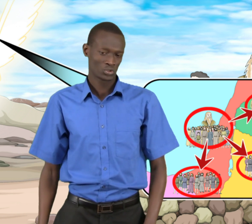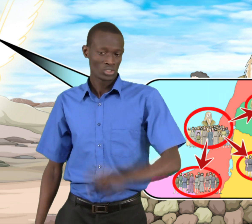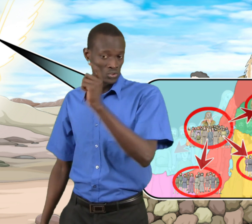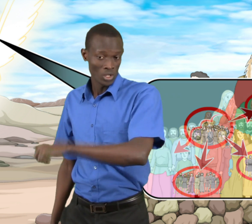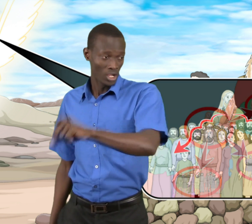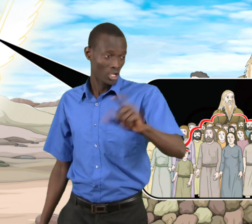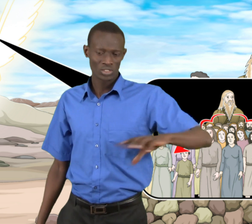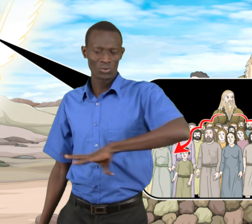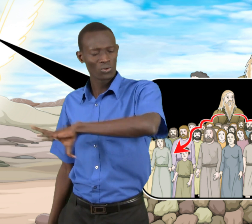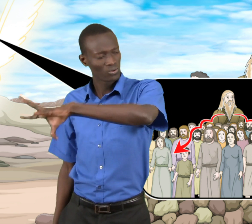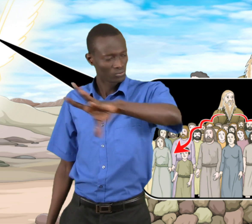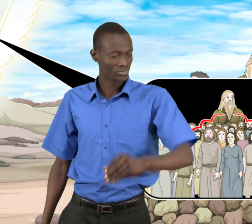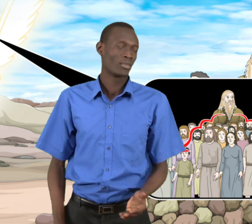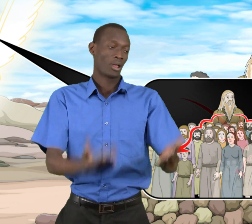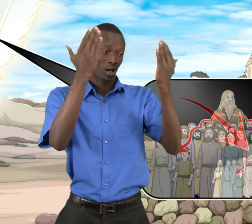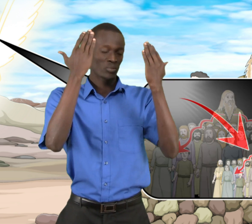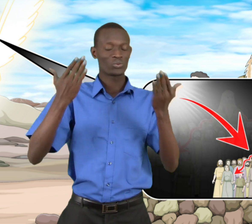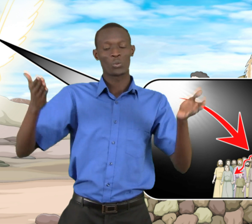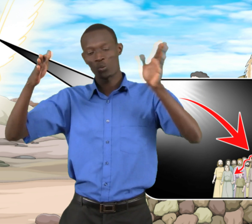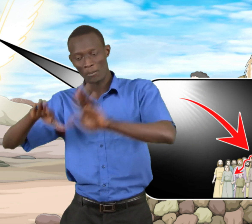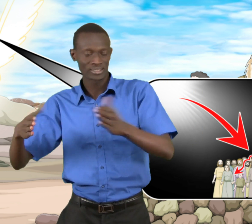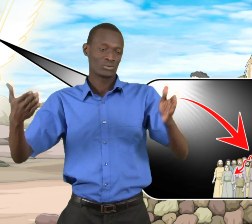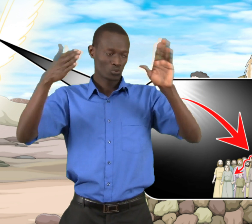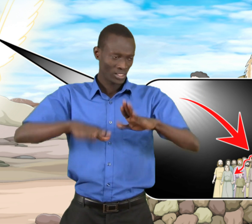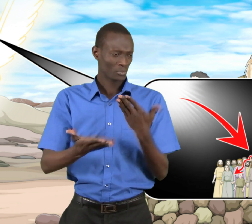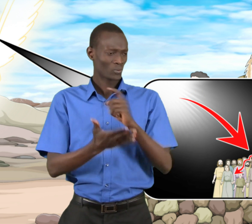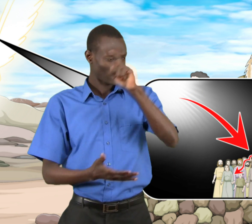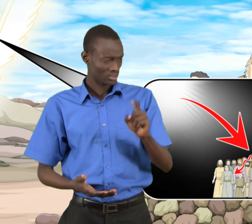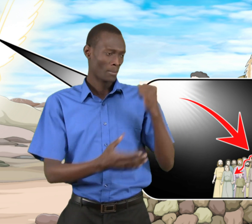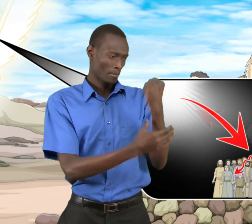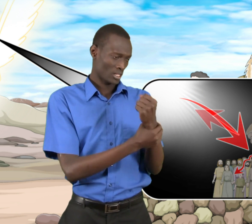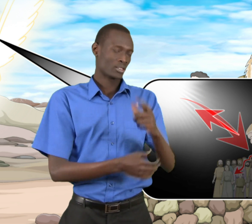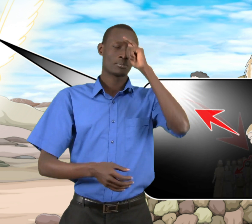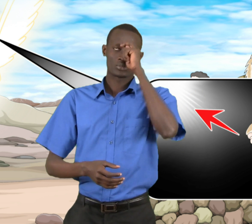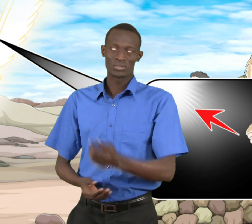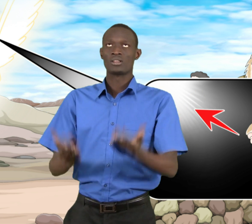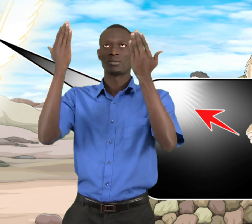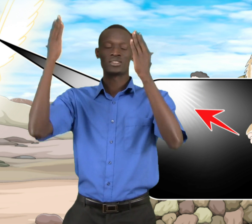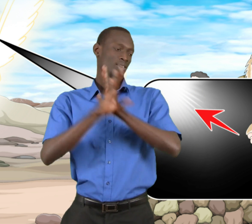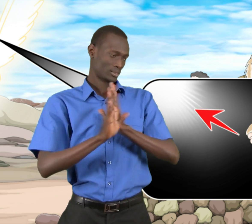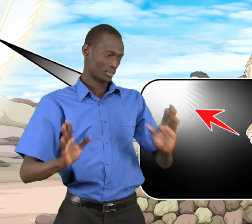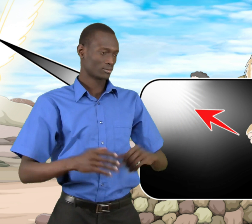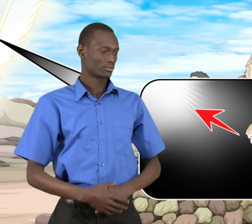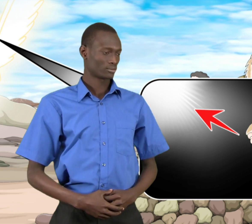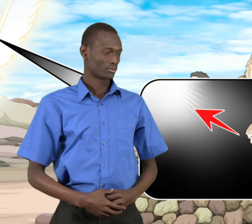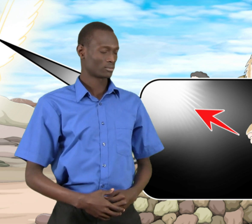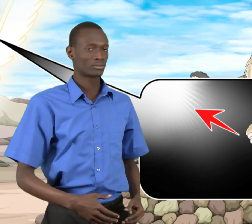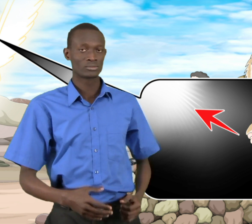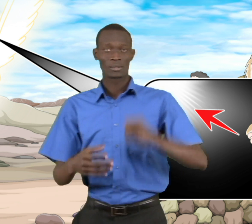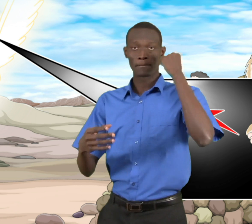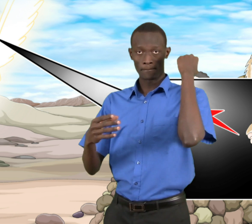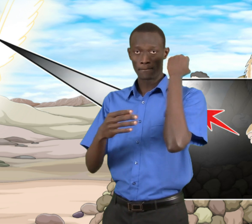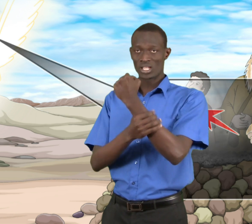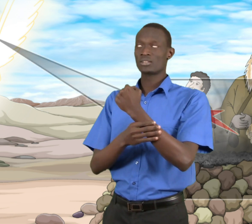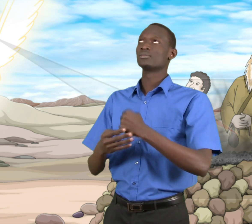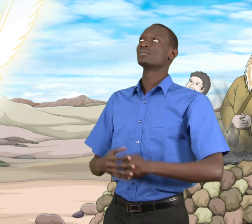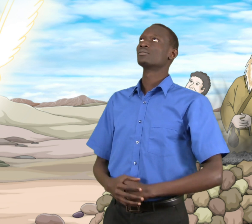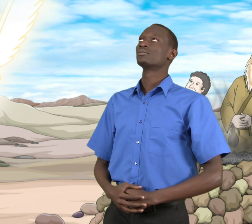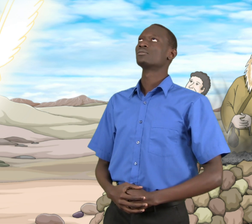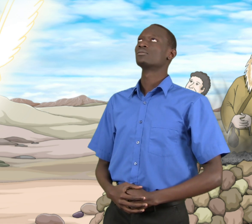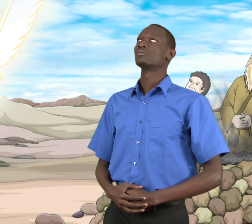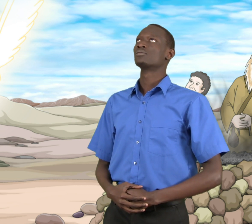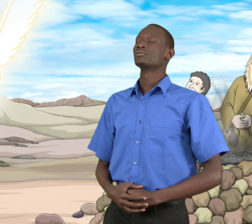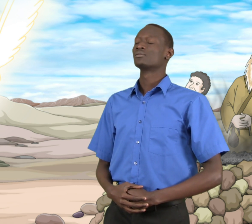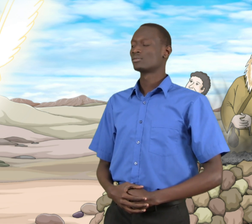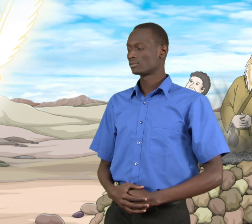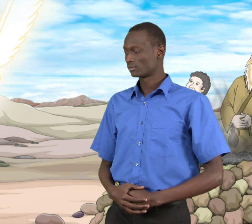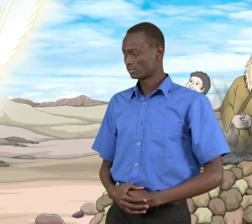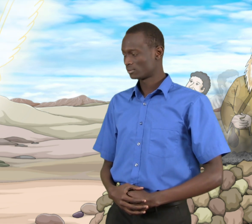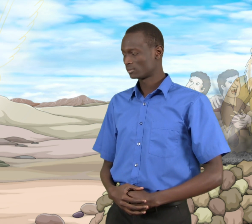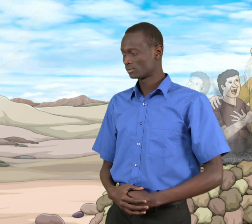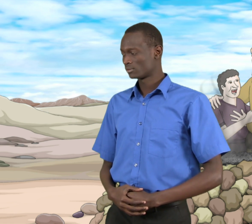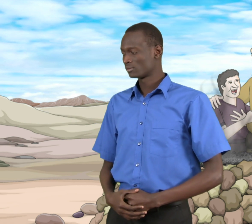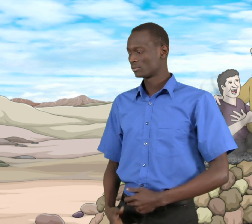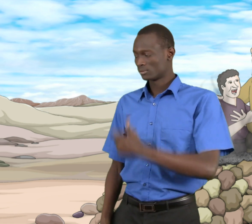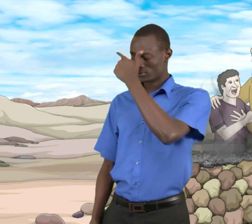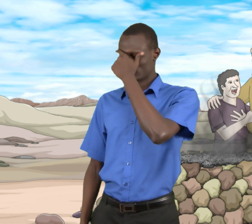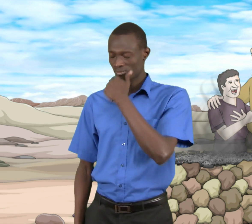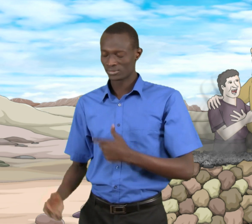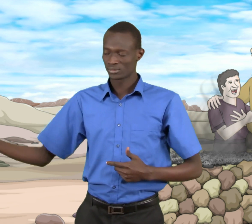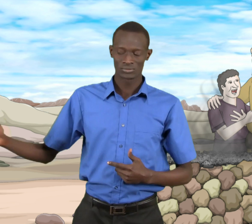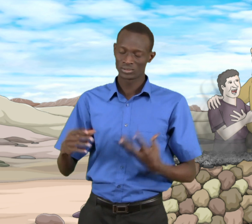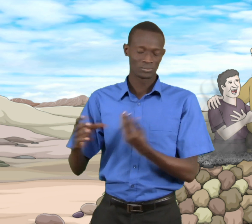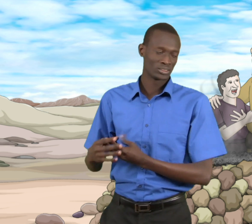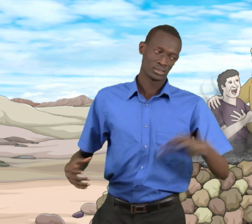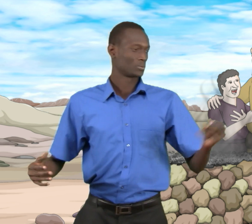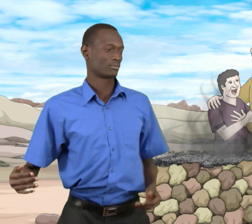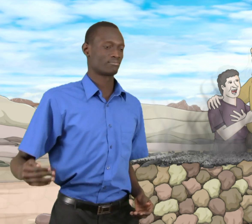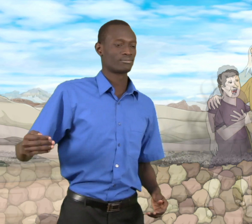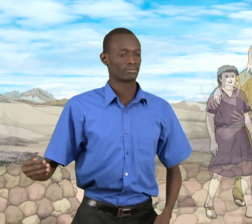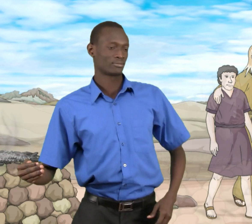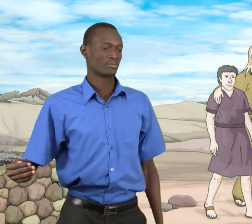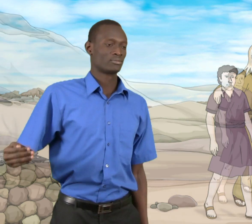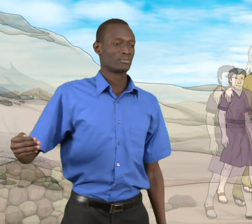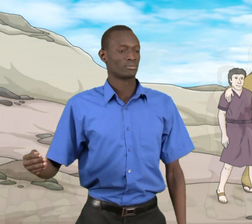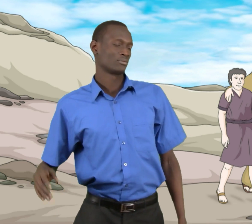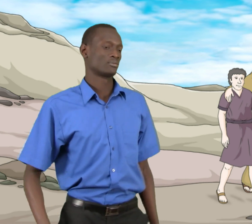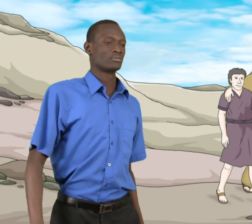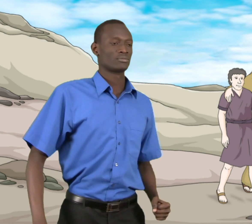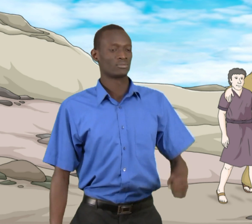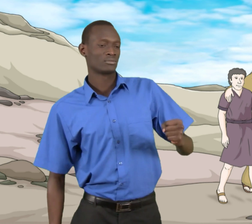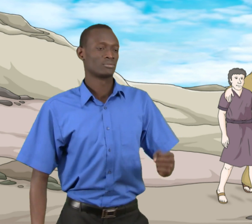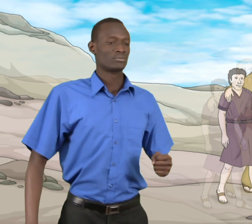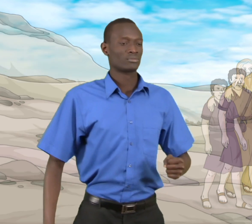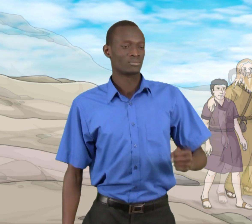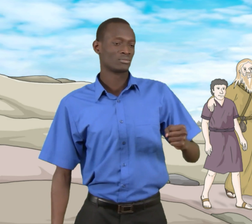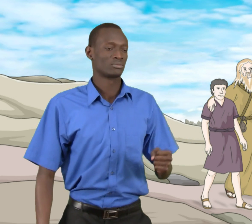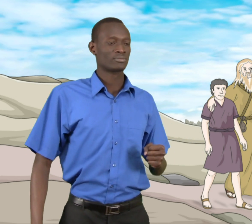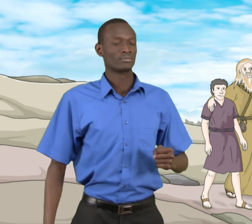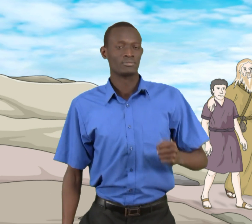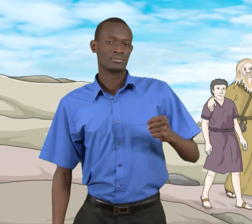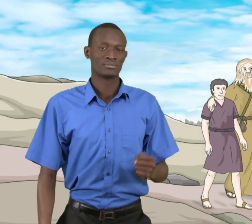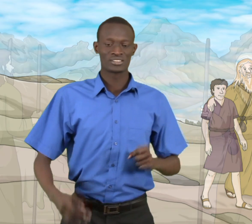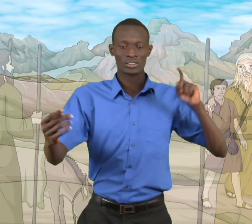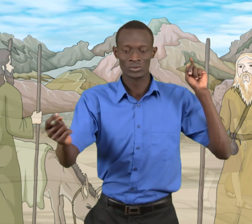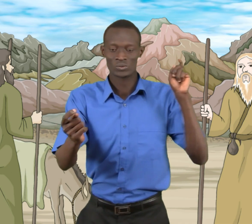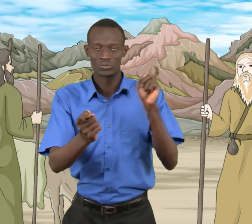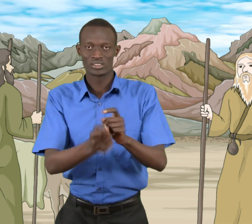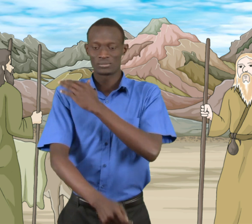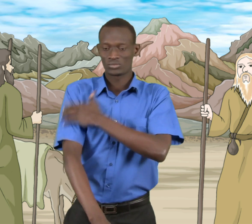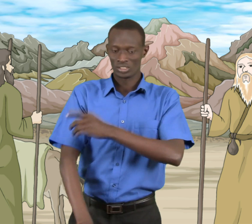And through your offspring all nations of the earth will be blessed, because you have obeyed My voice.”